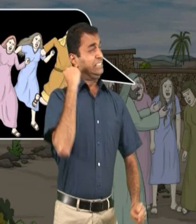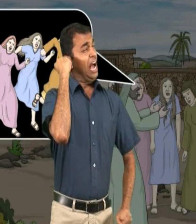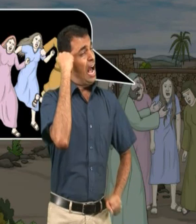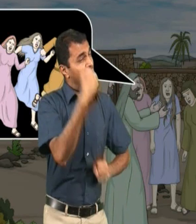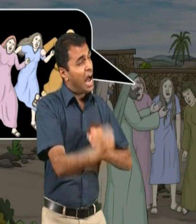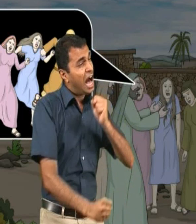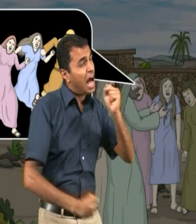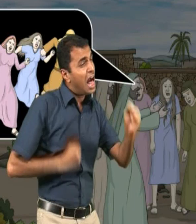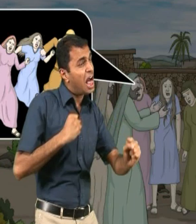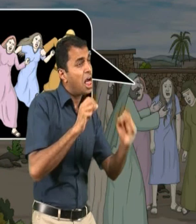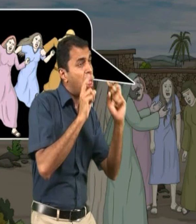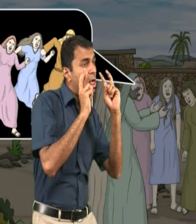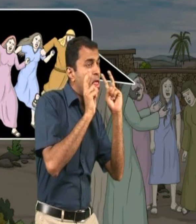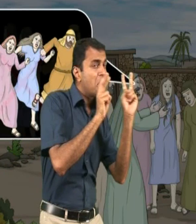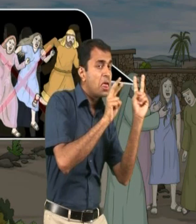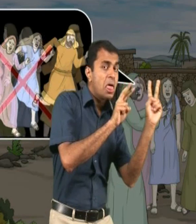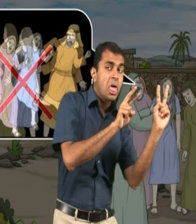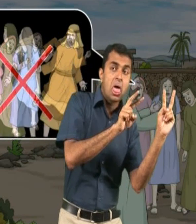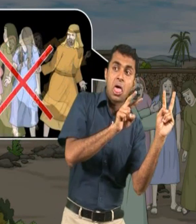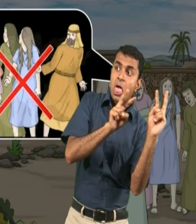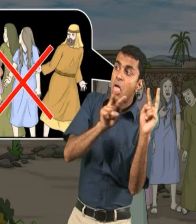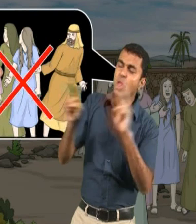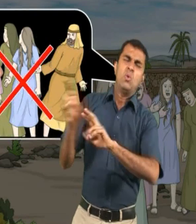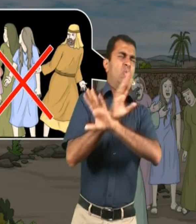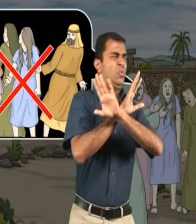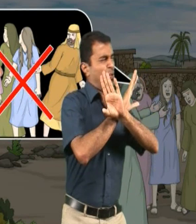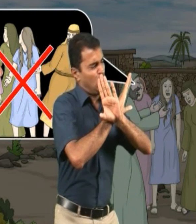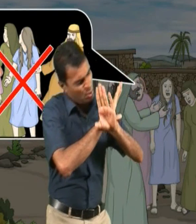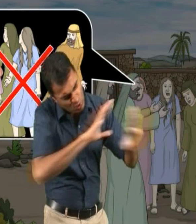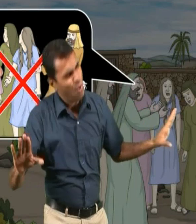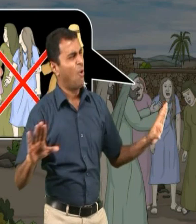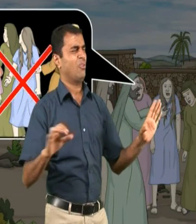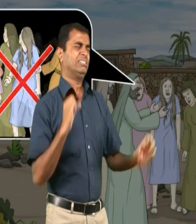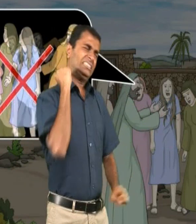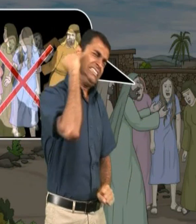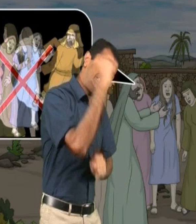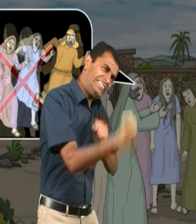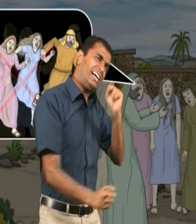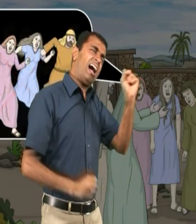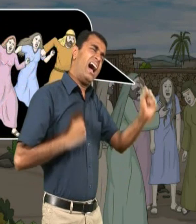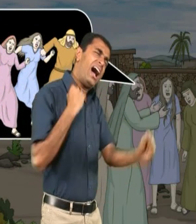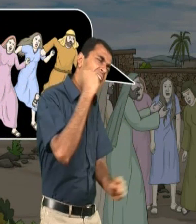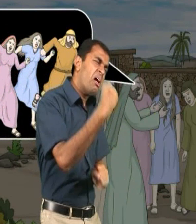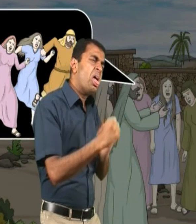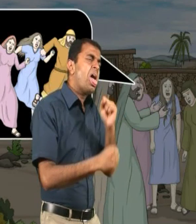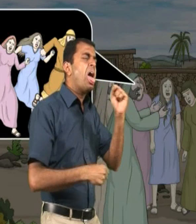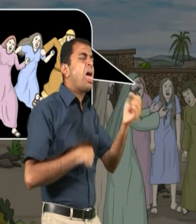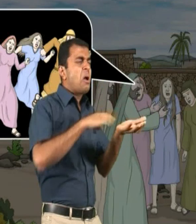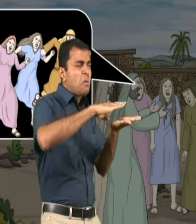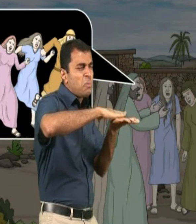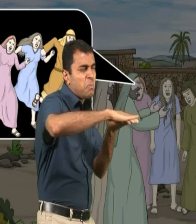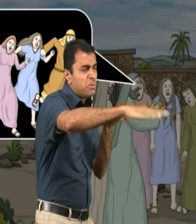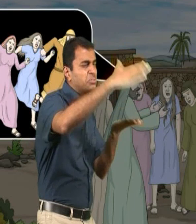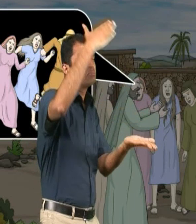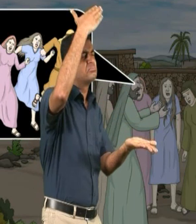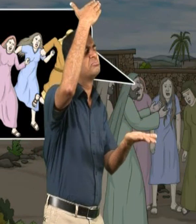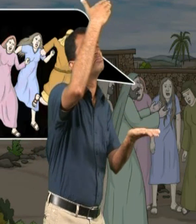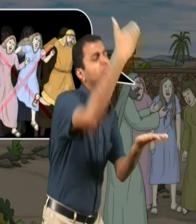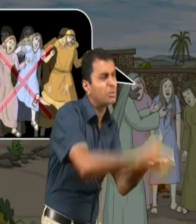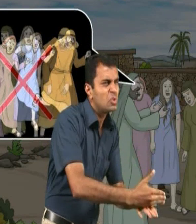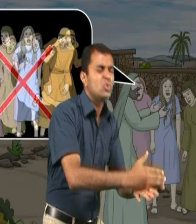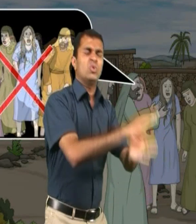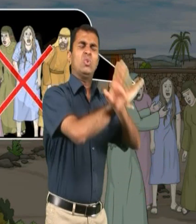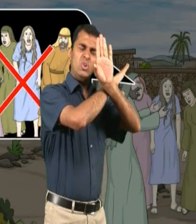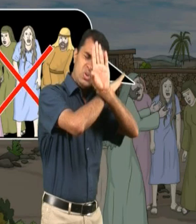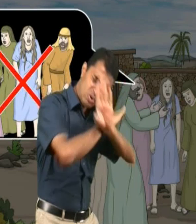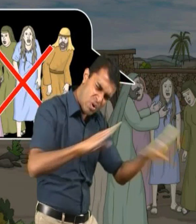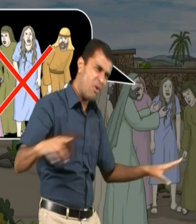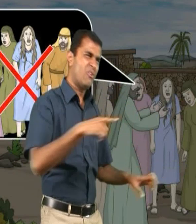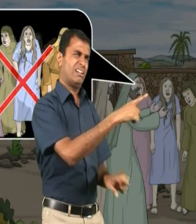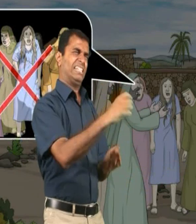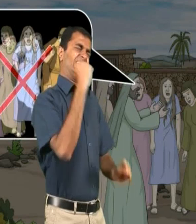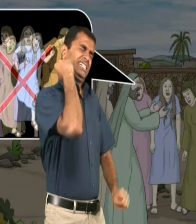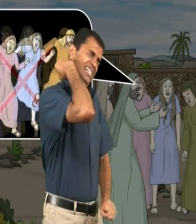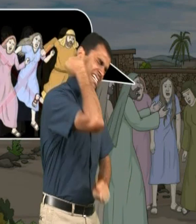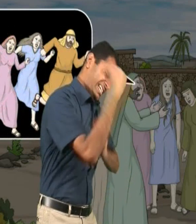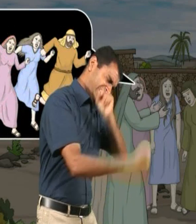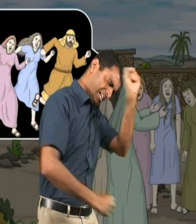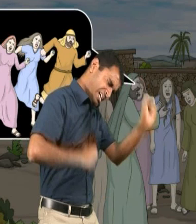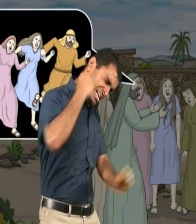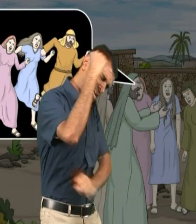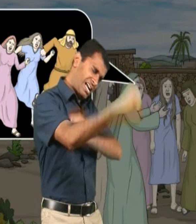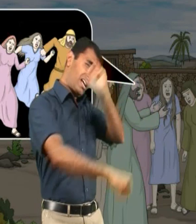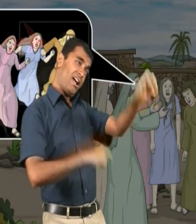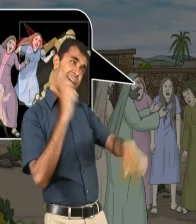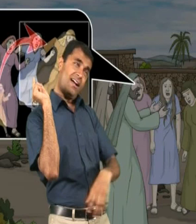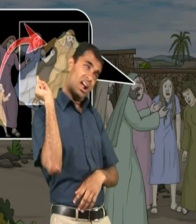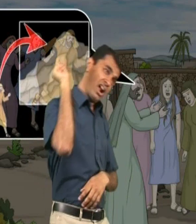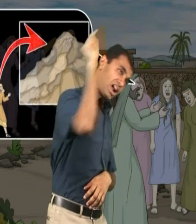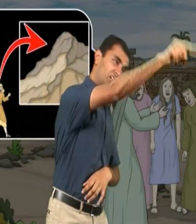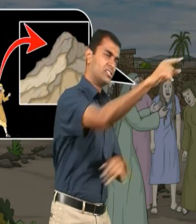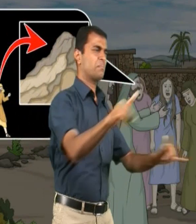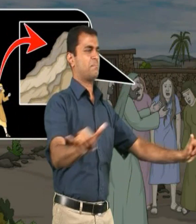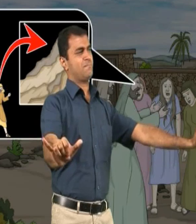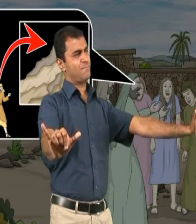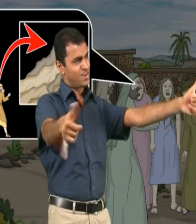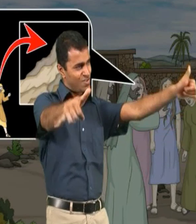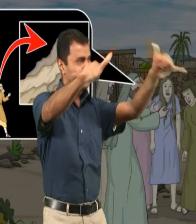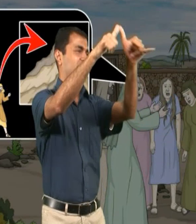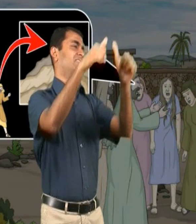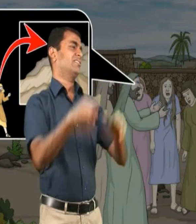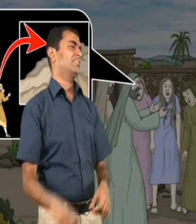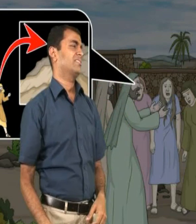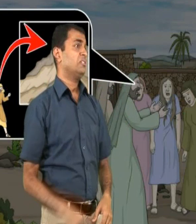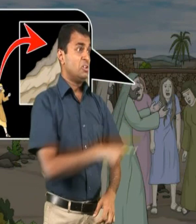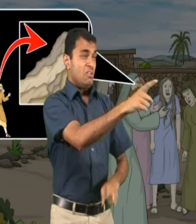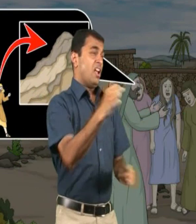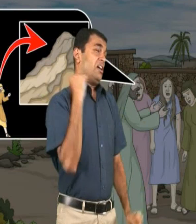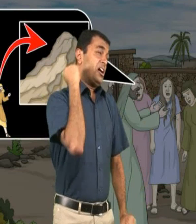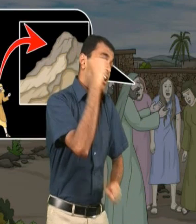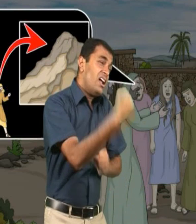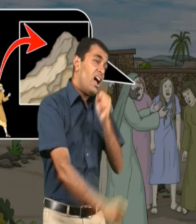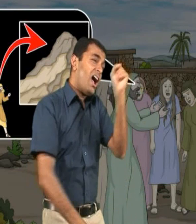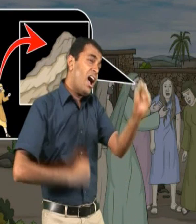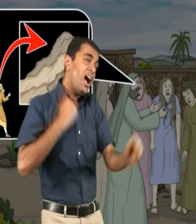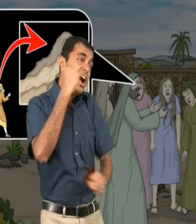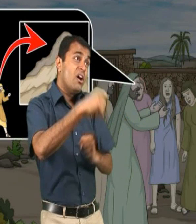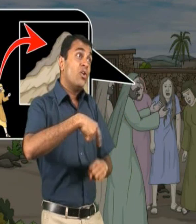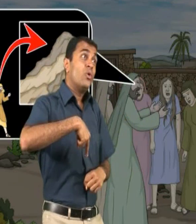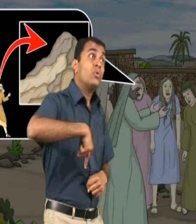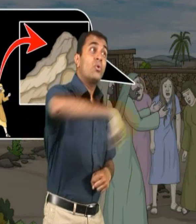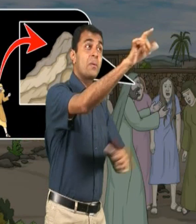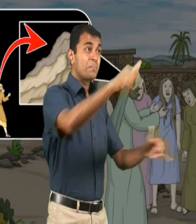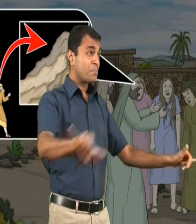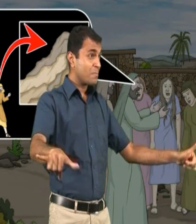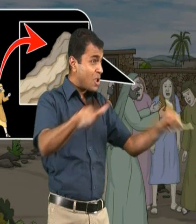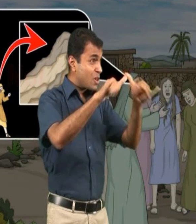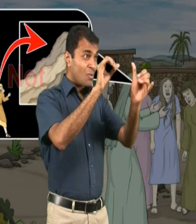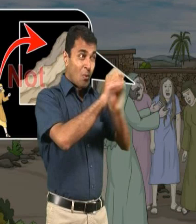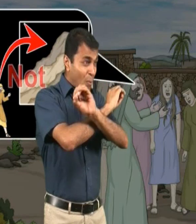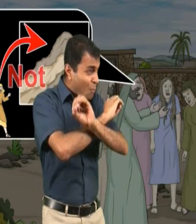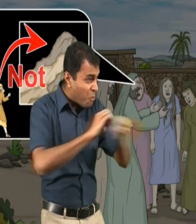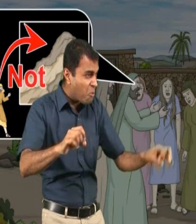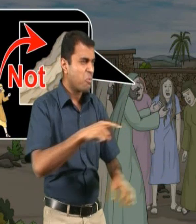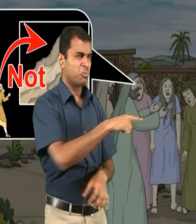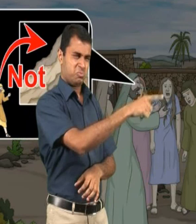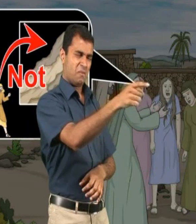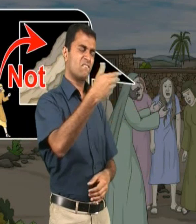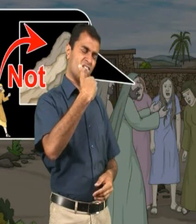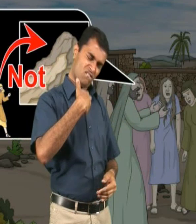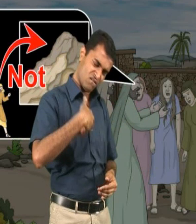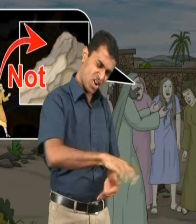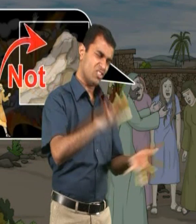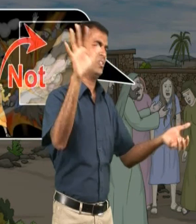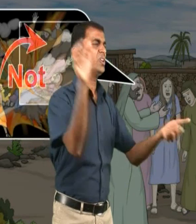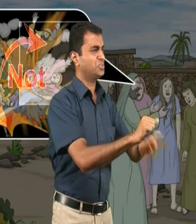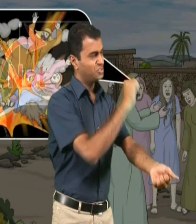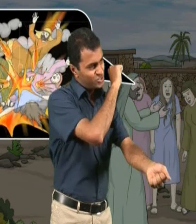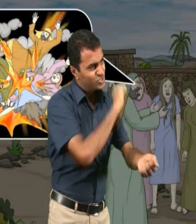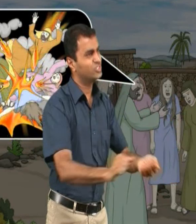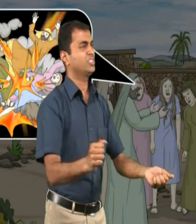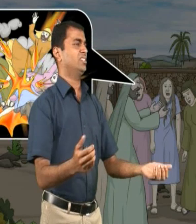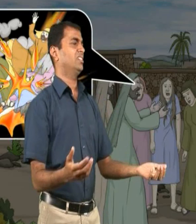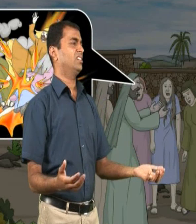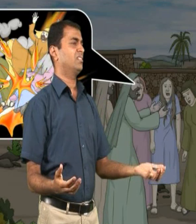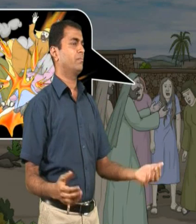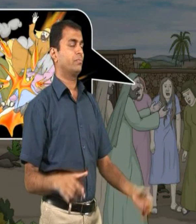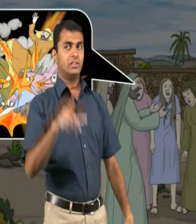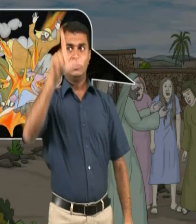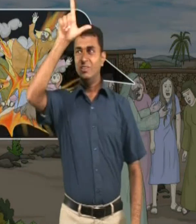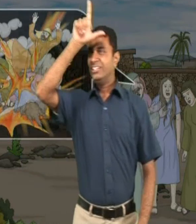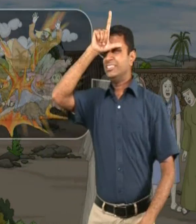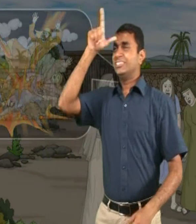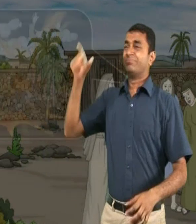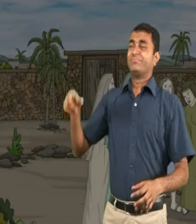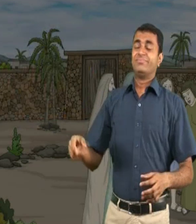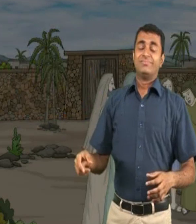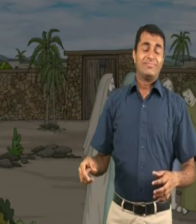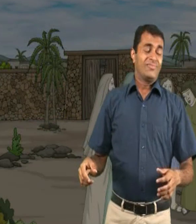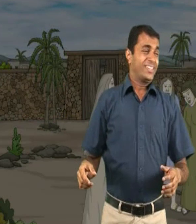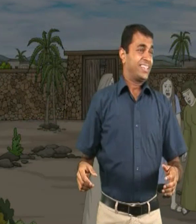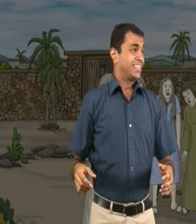Do not look back, and do not stop anywhere on the plain! Flee to the mountains, or you will be swept away!”